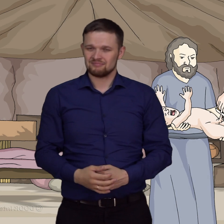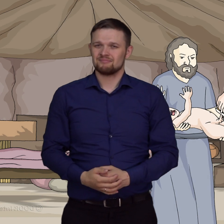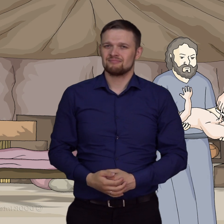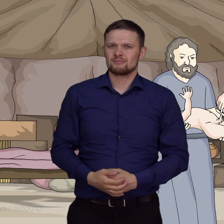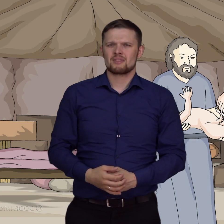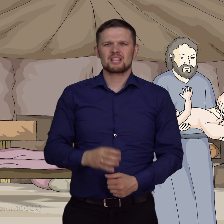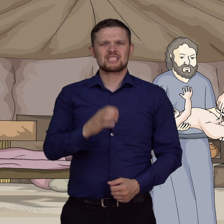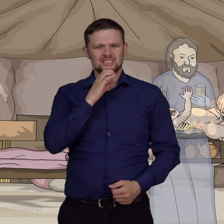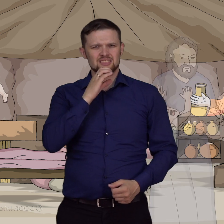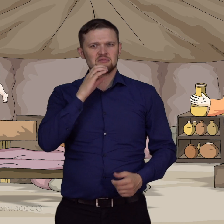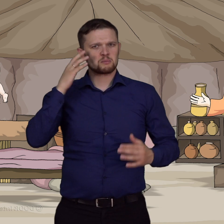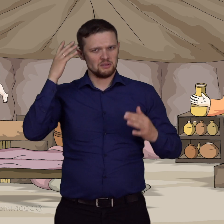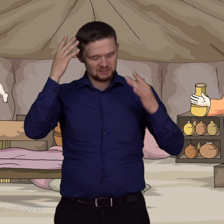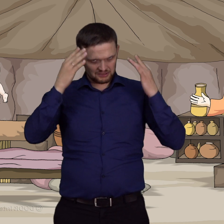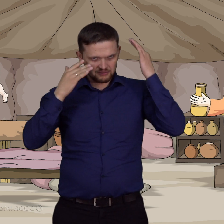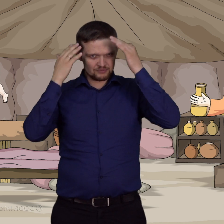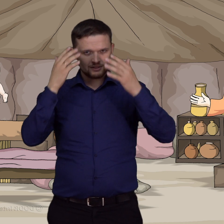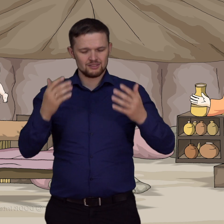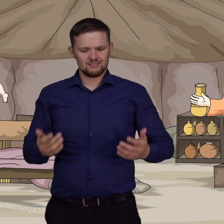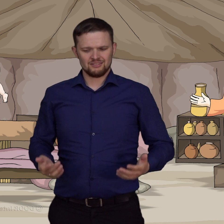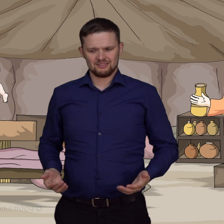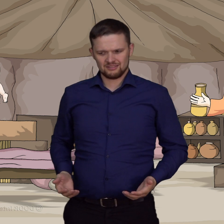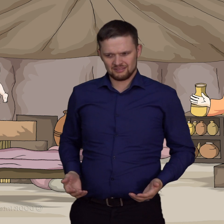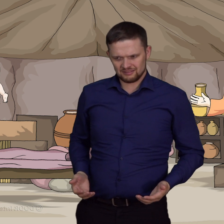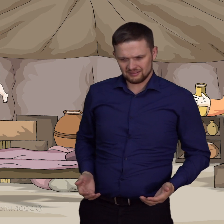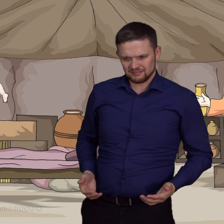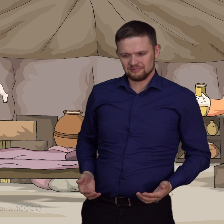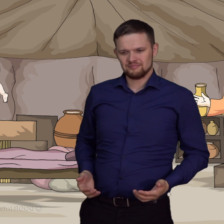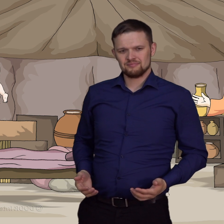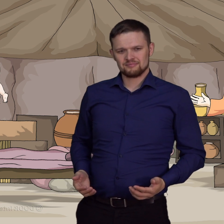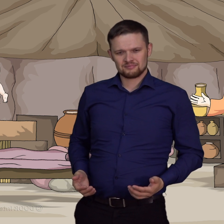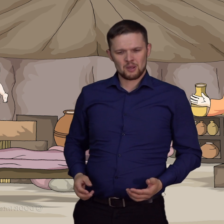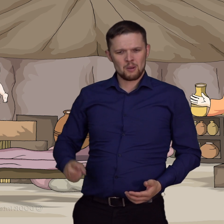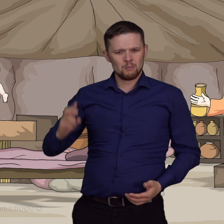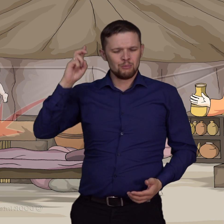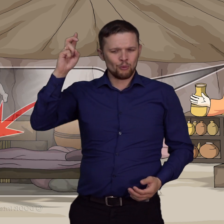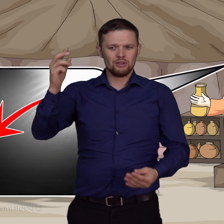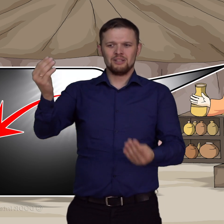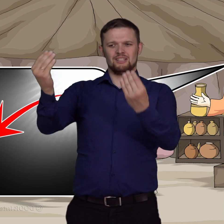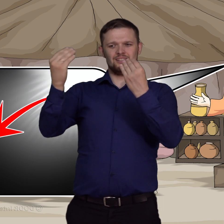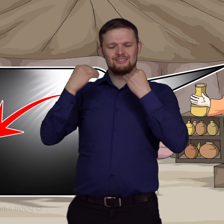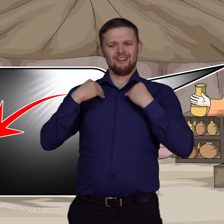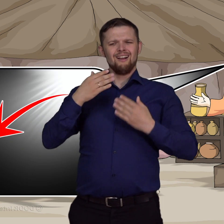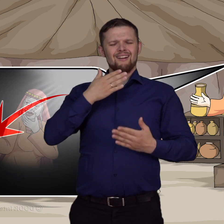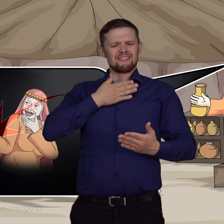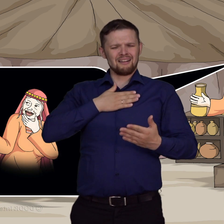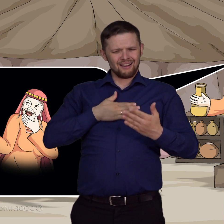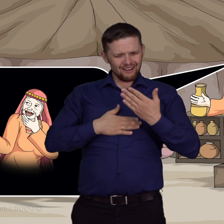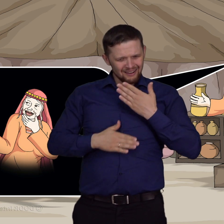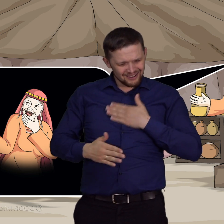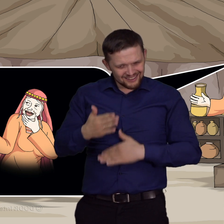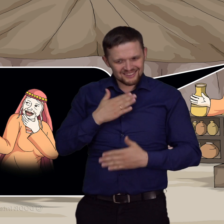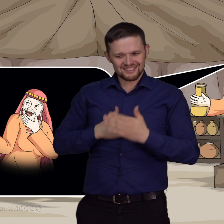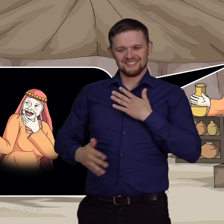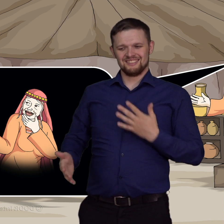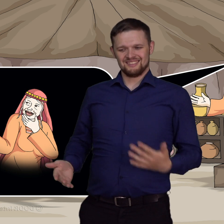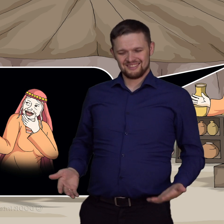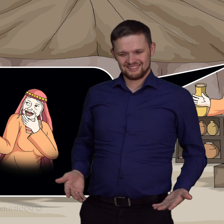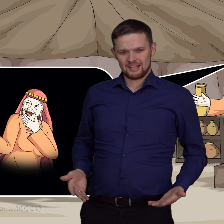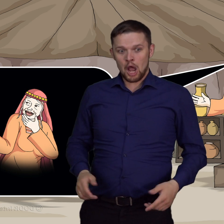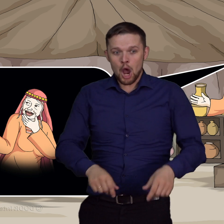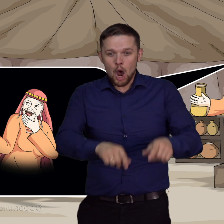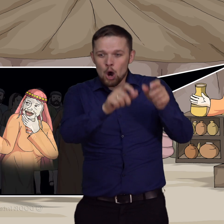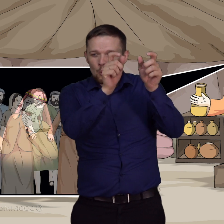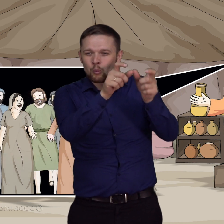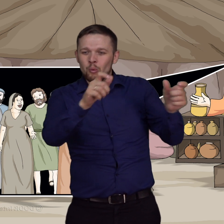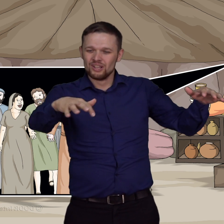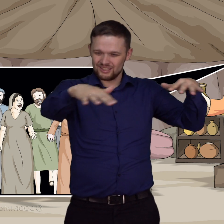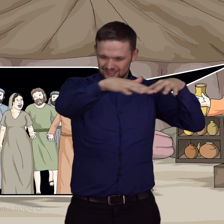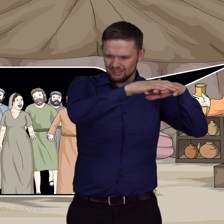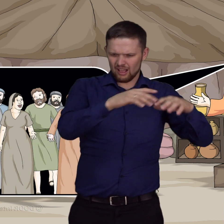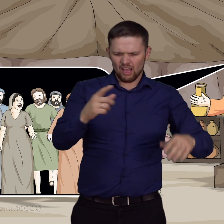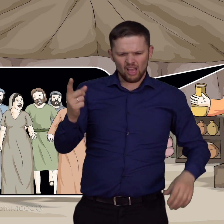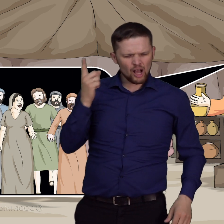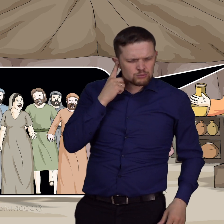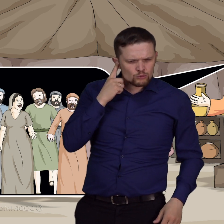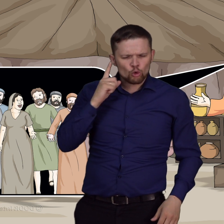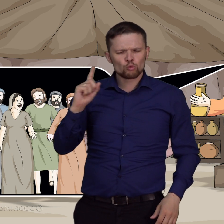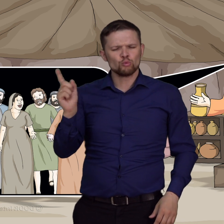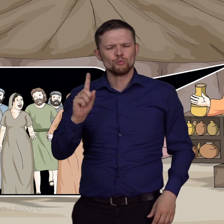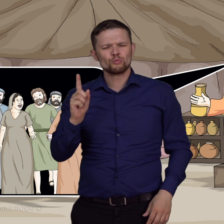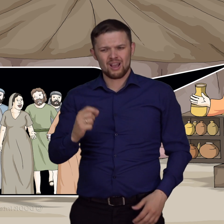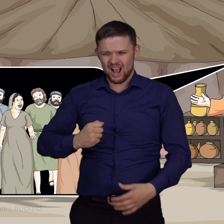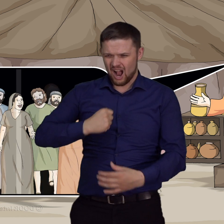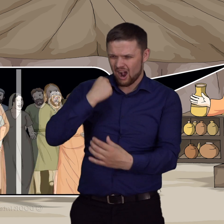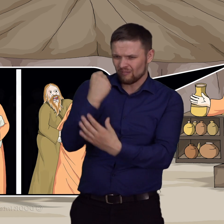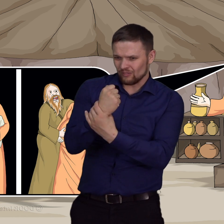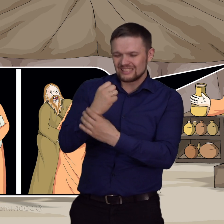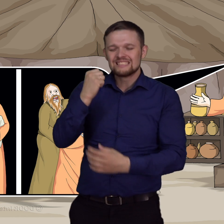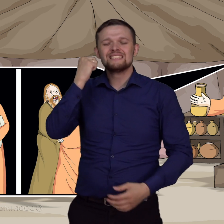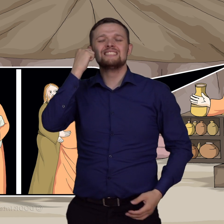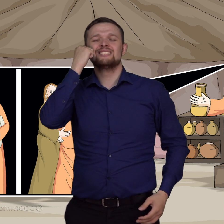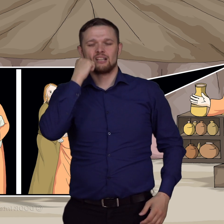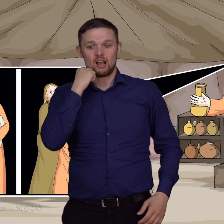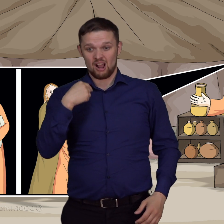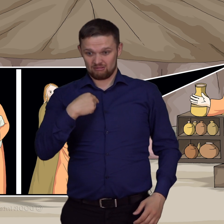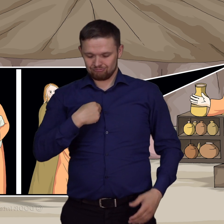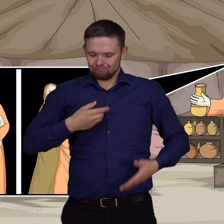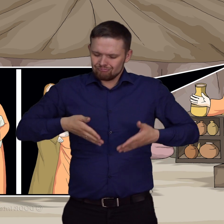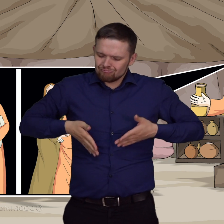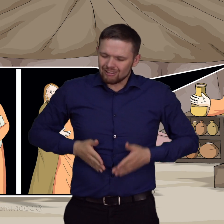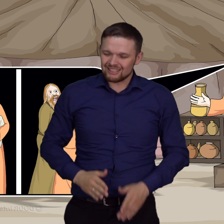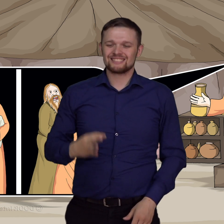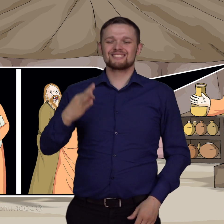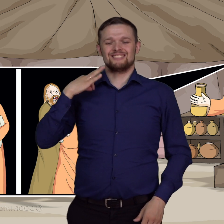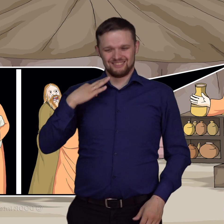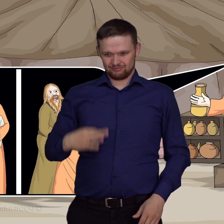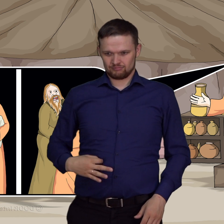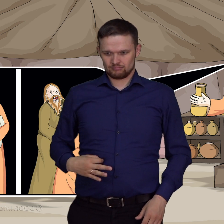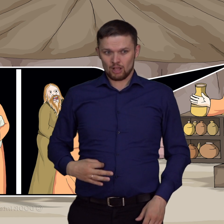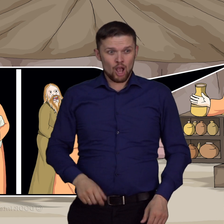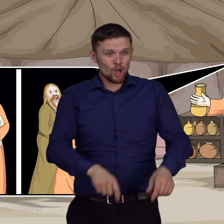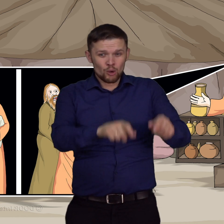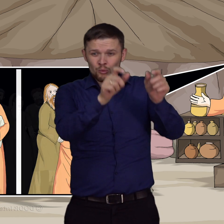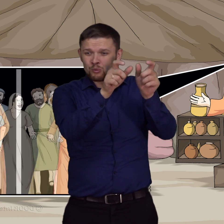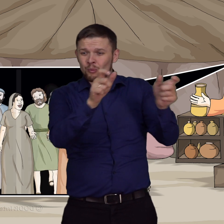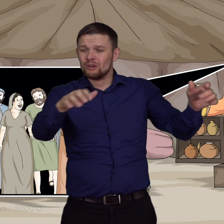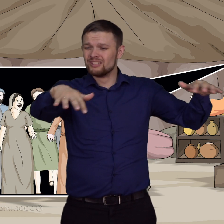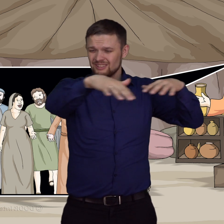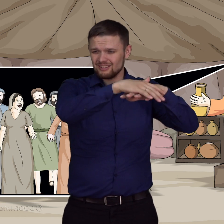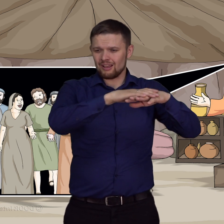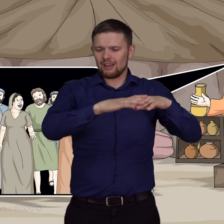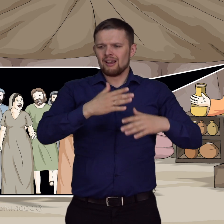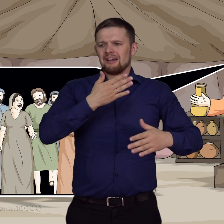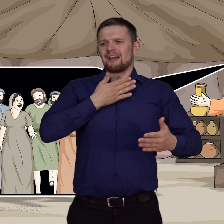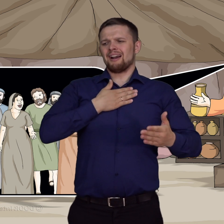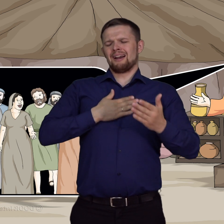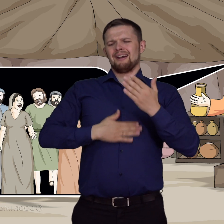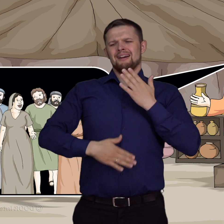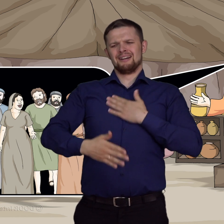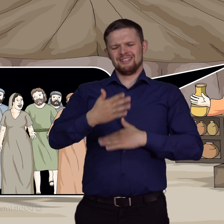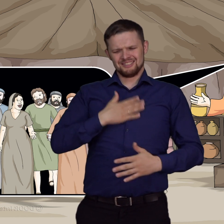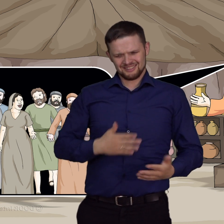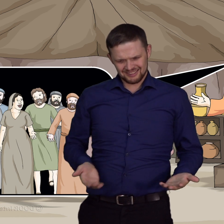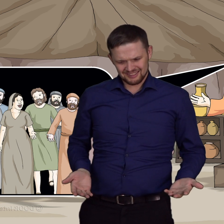Then Sarah said, “God has made me laugh, and everyone who hears of this will laugh with me.”